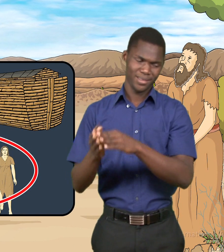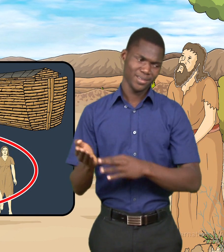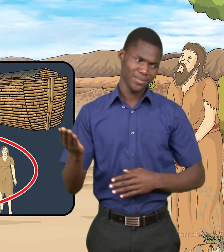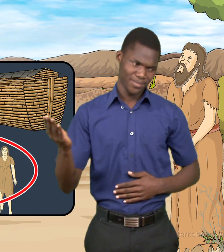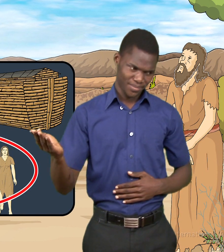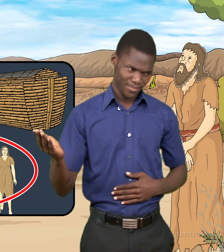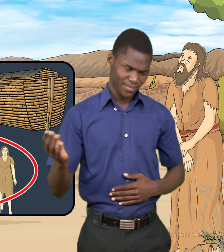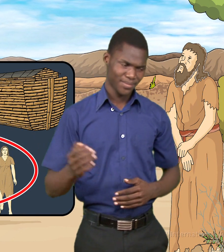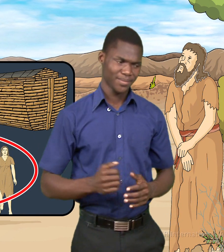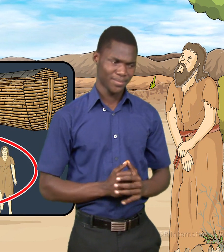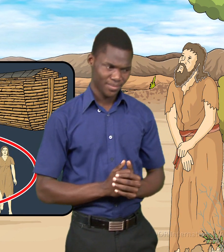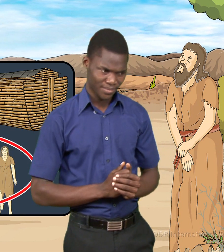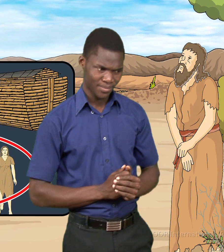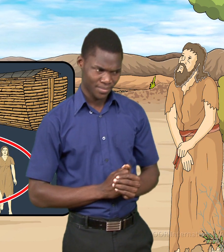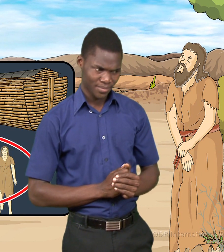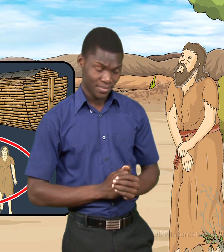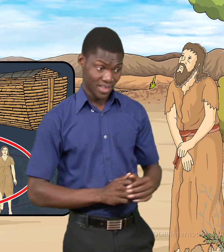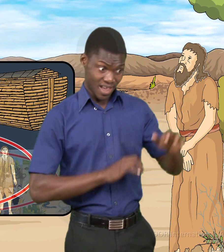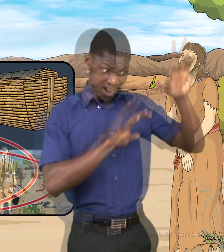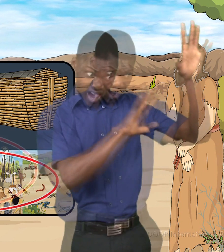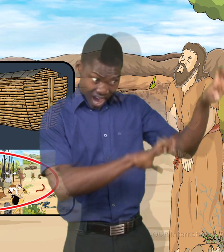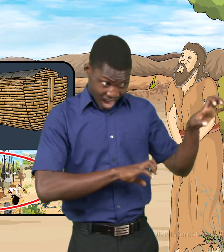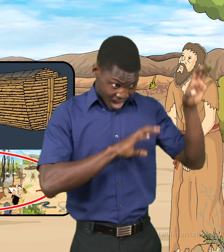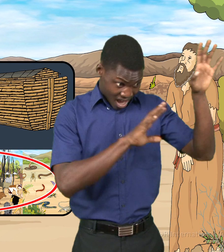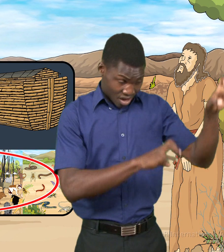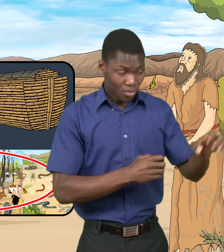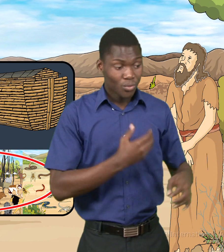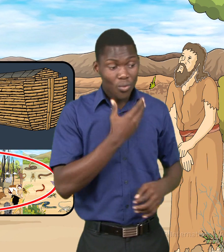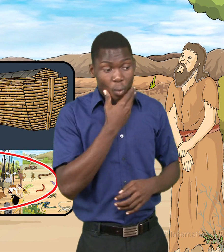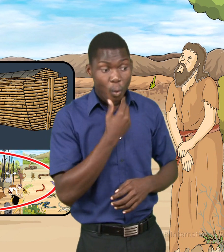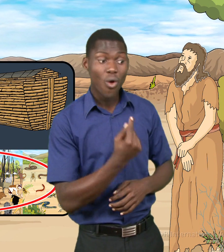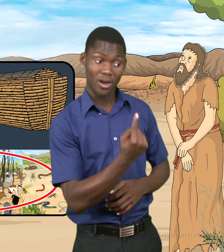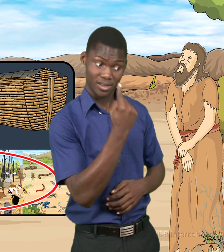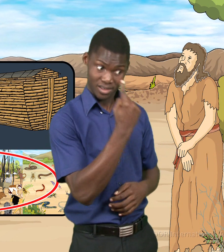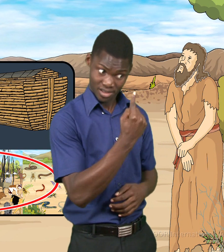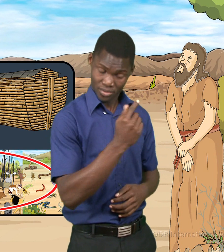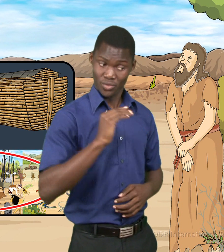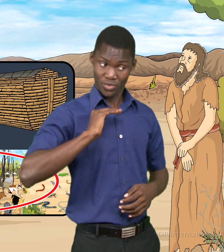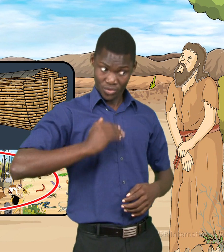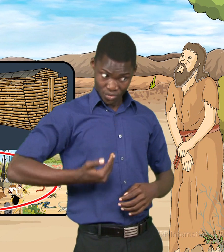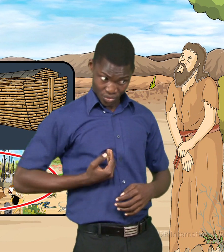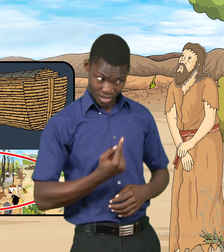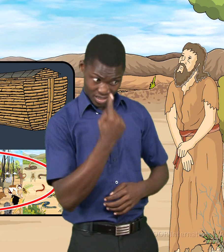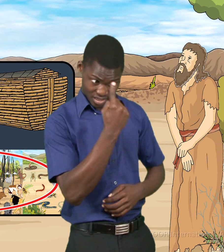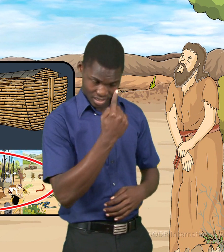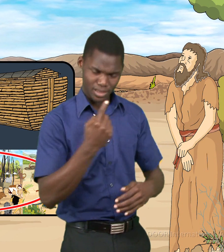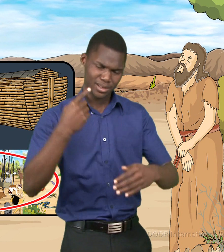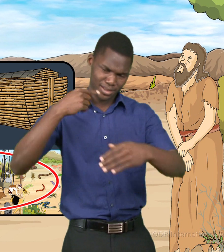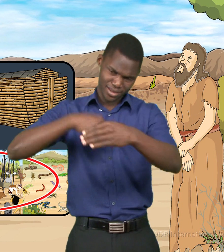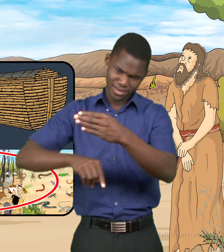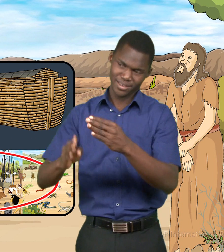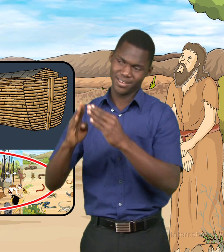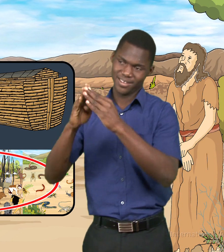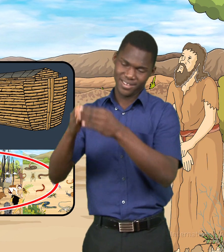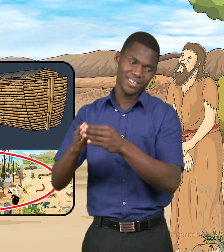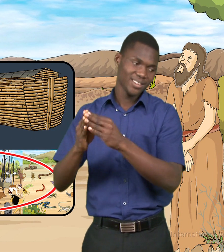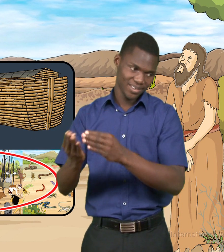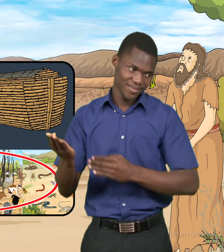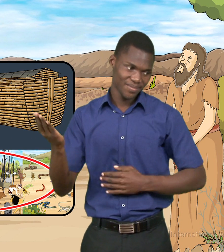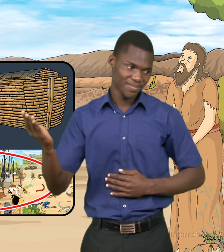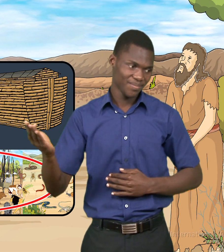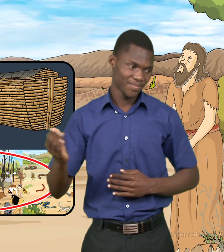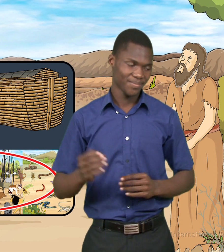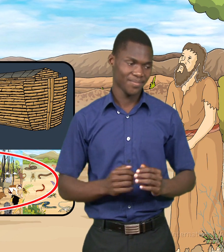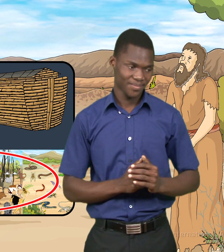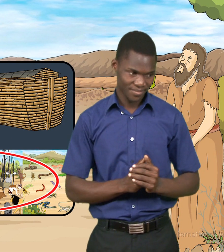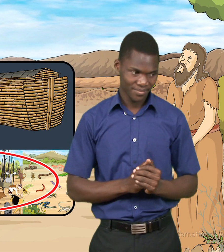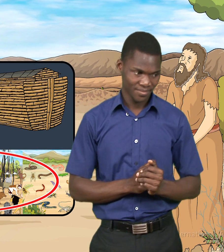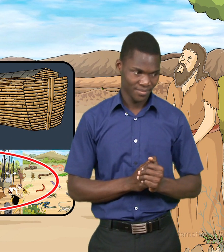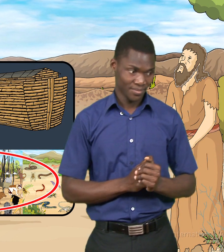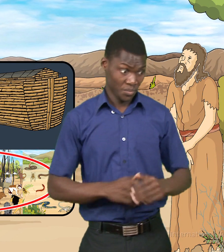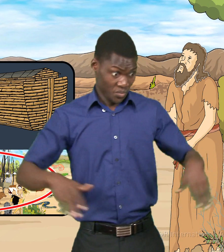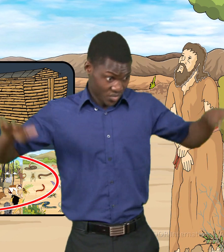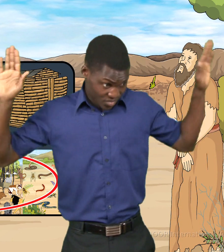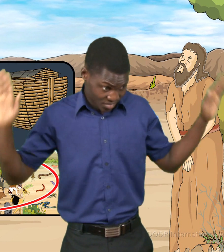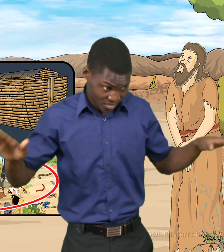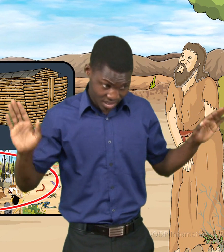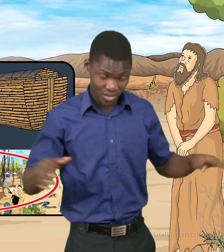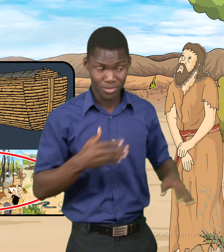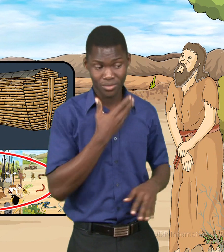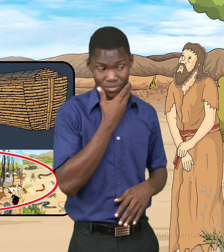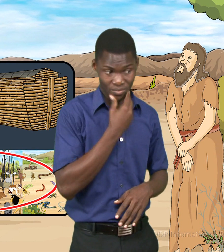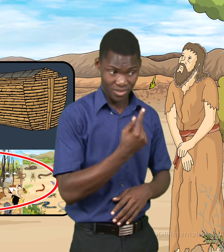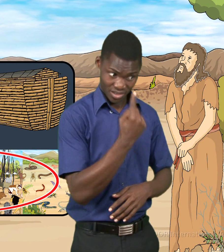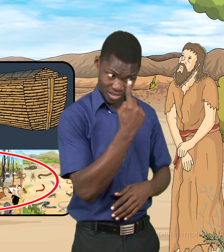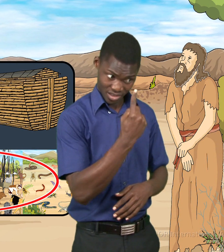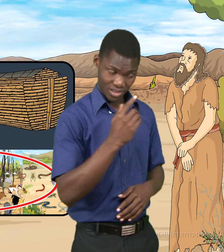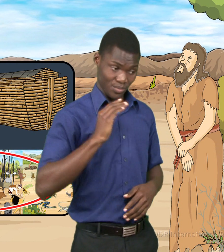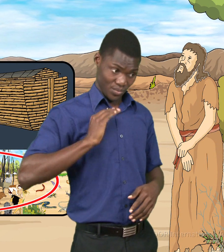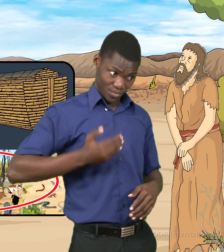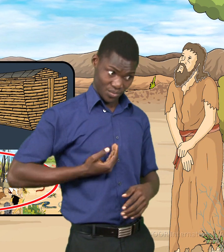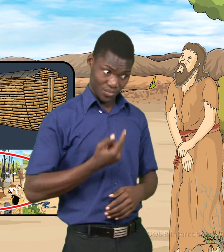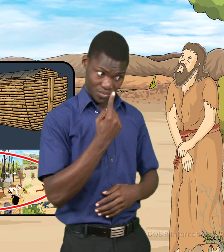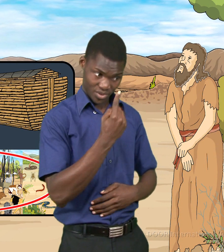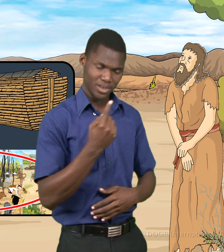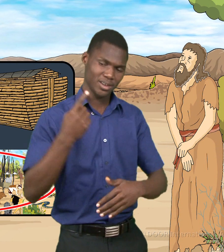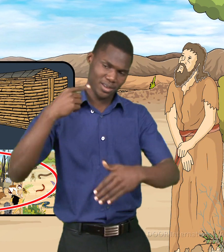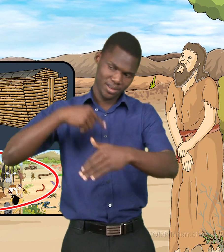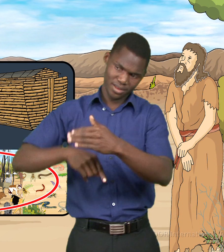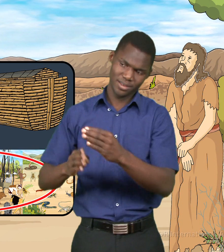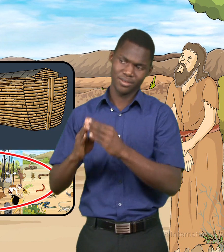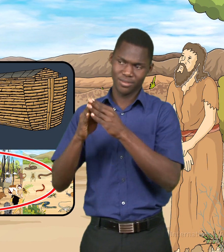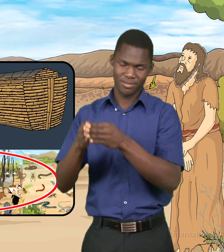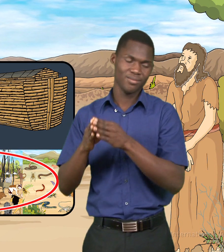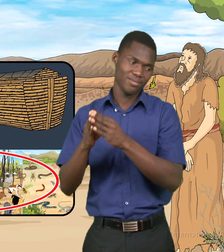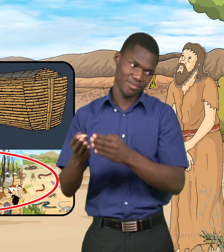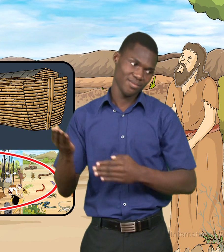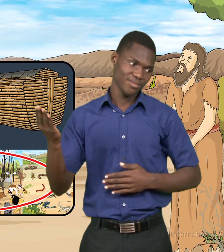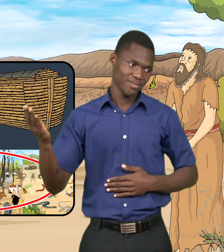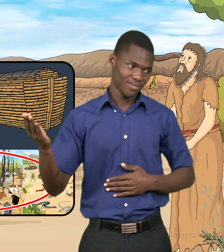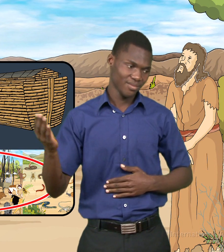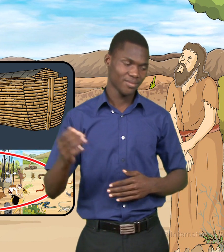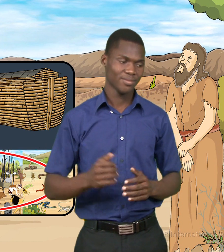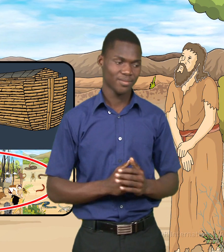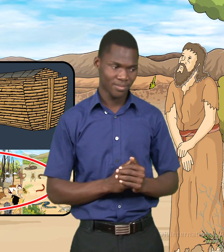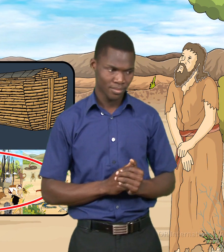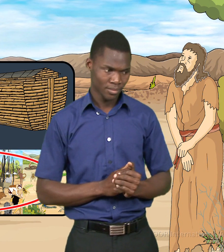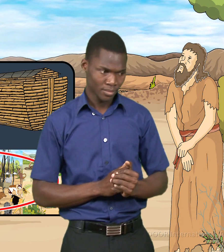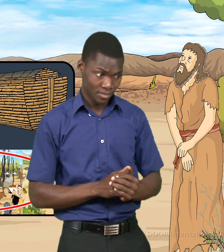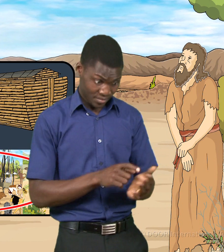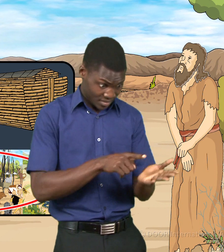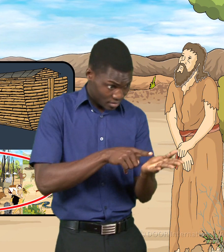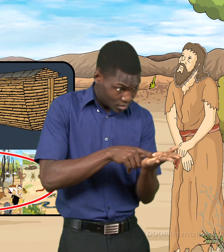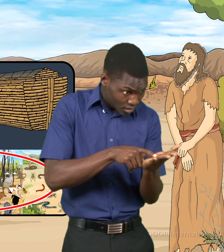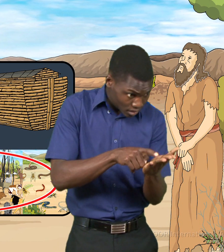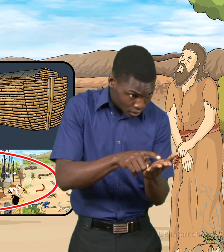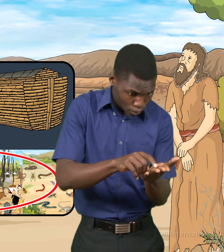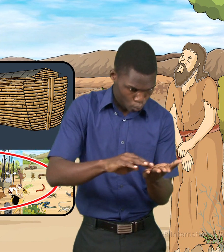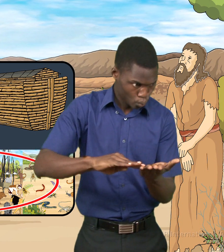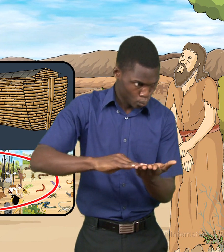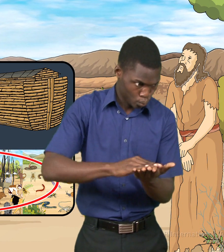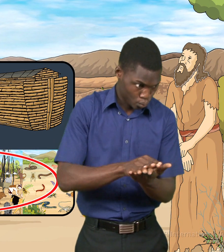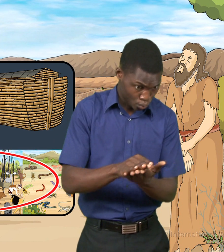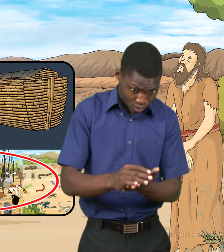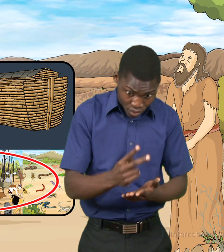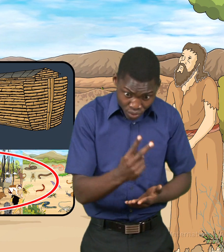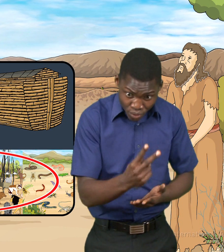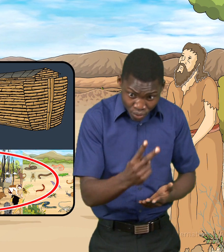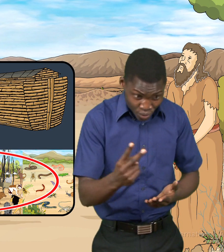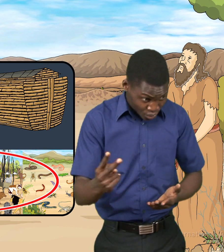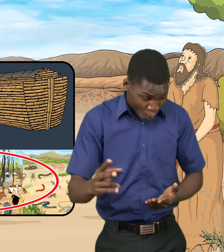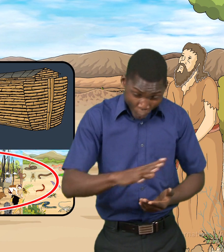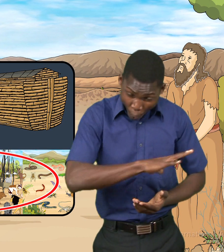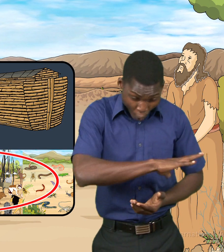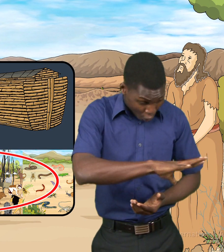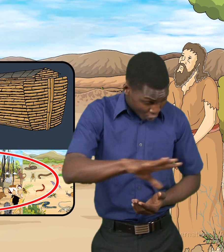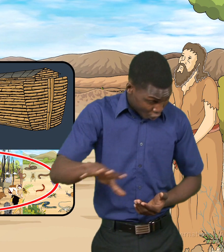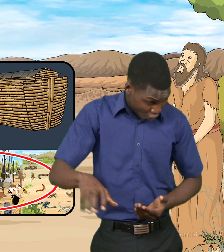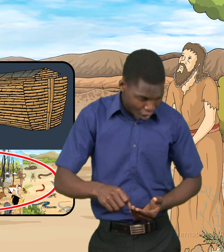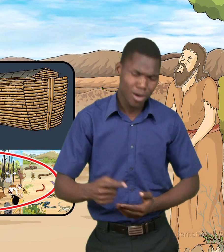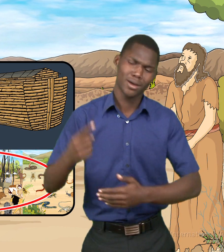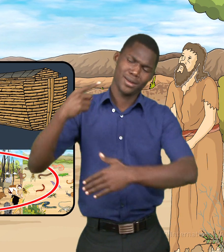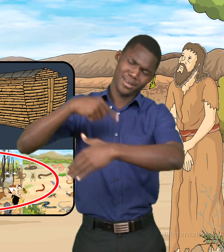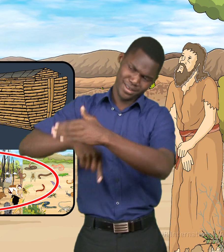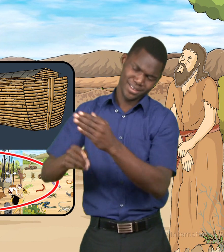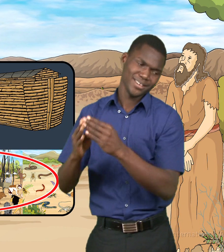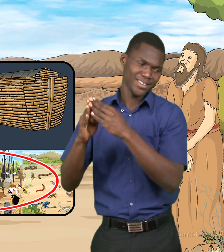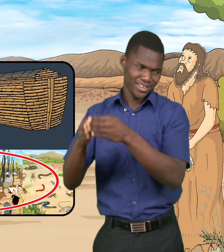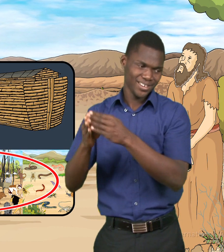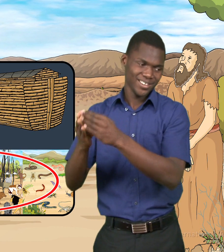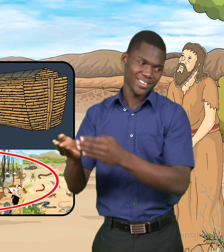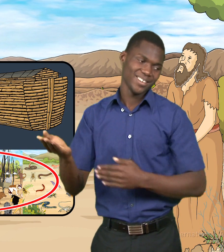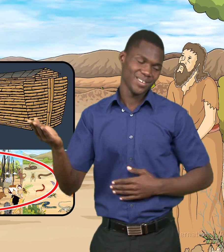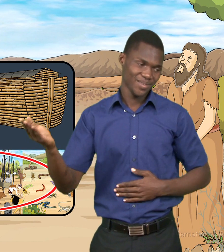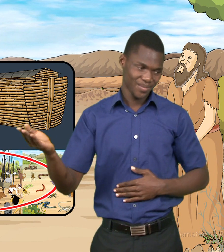And you are to bring two of every living creature into the ark—male and female—to keep them alive with you.